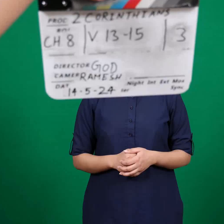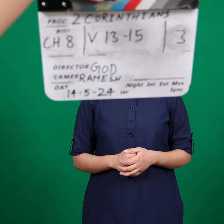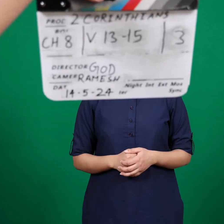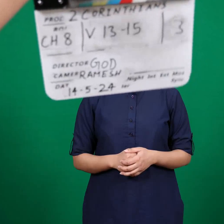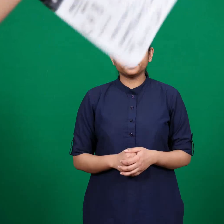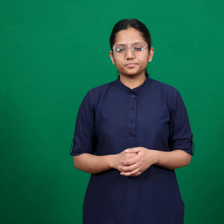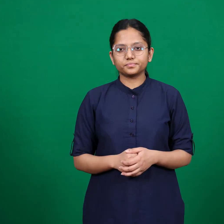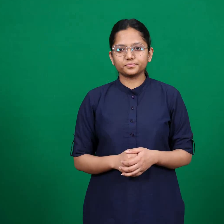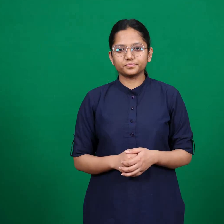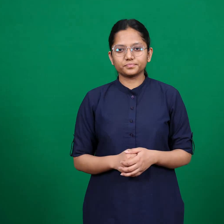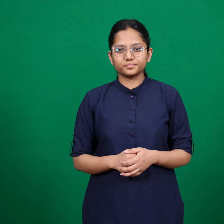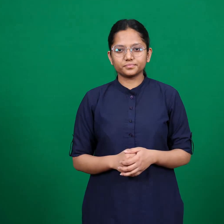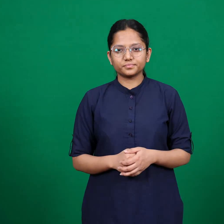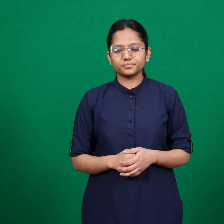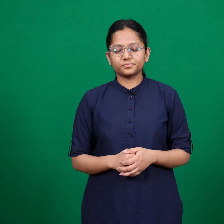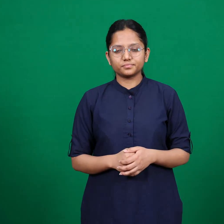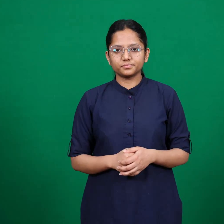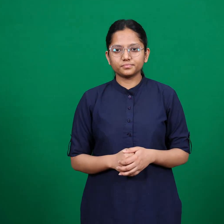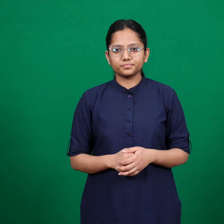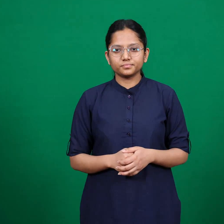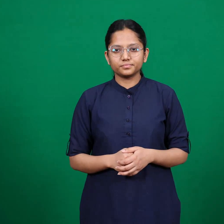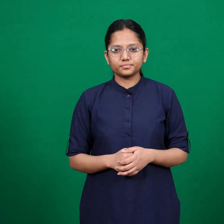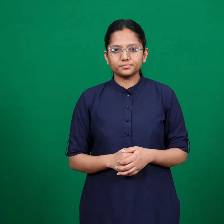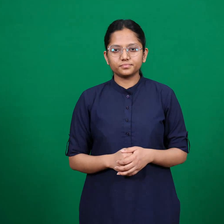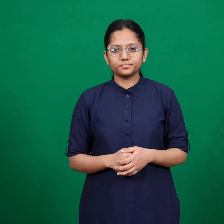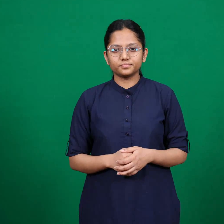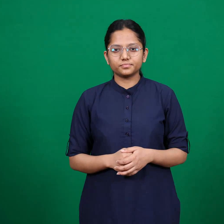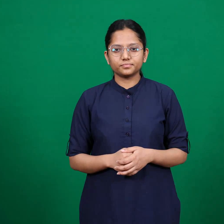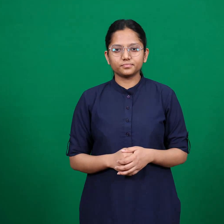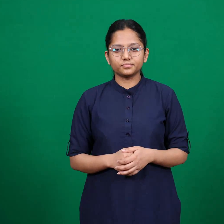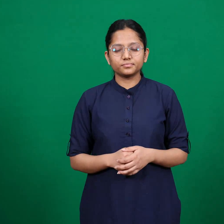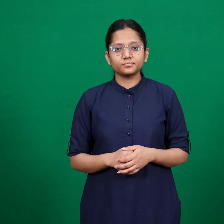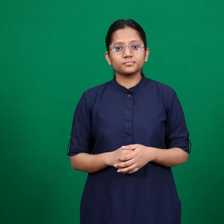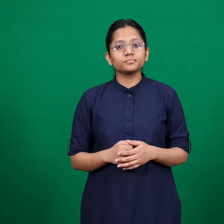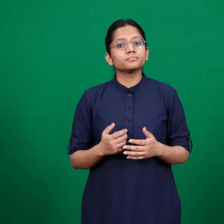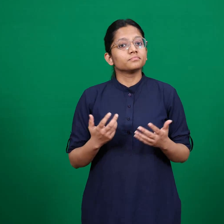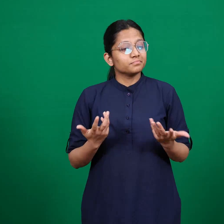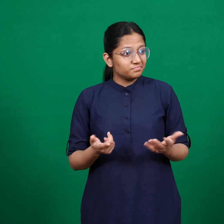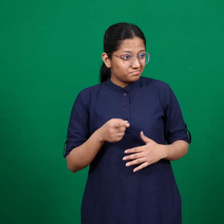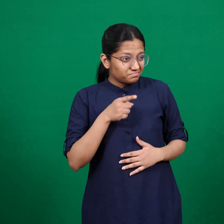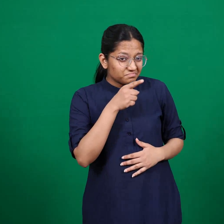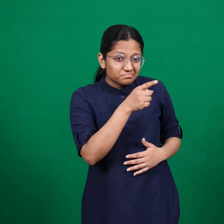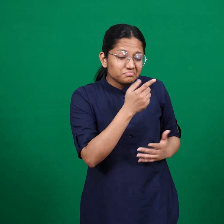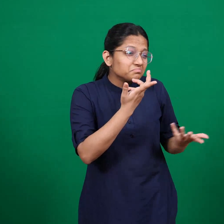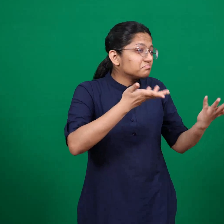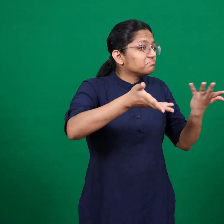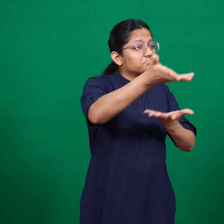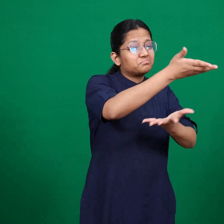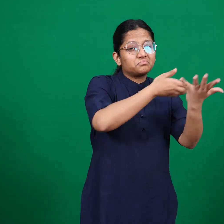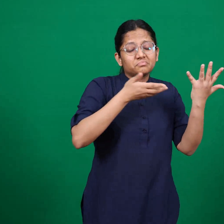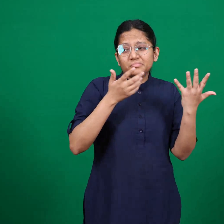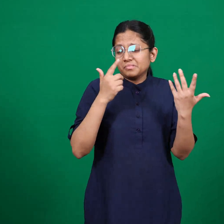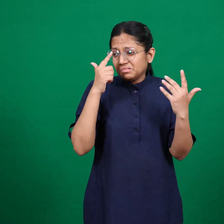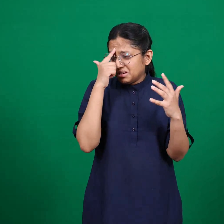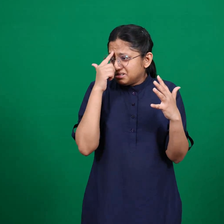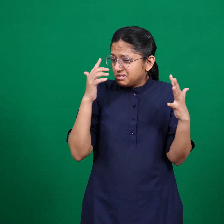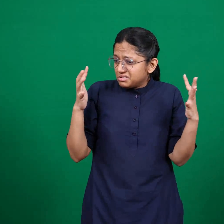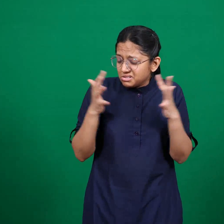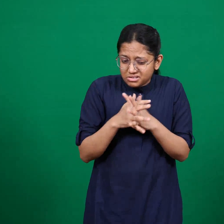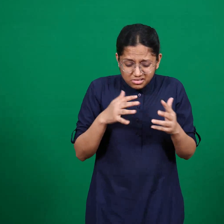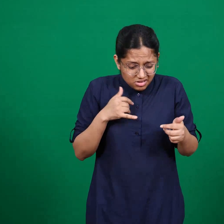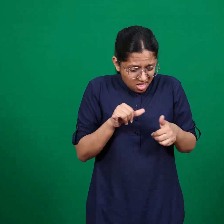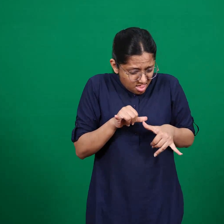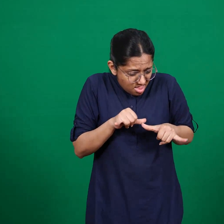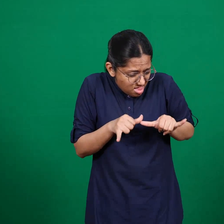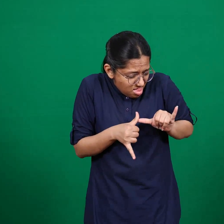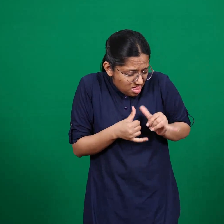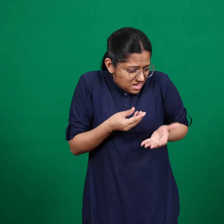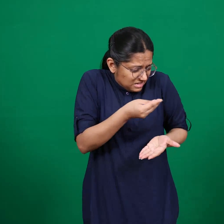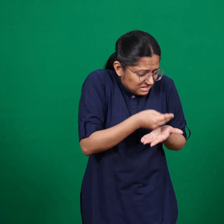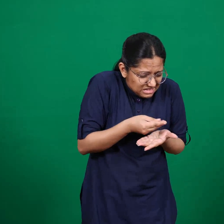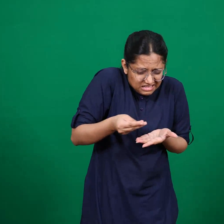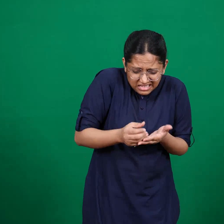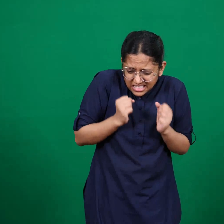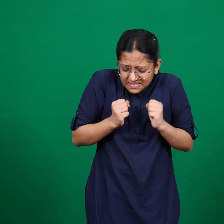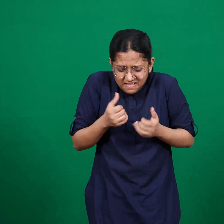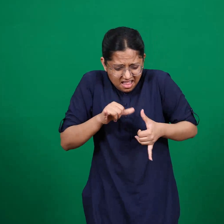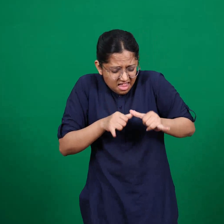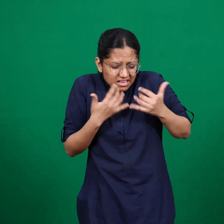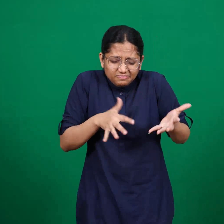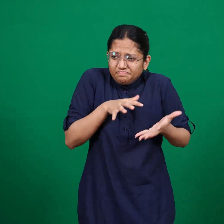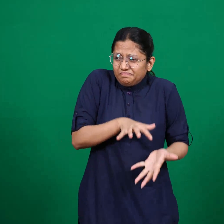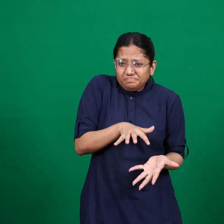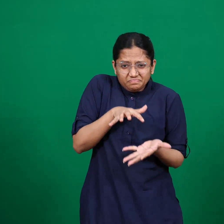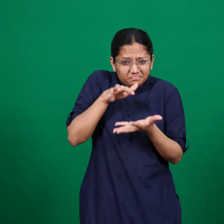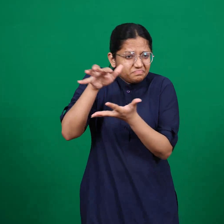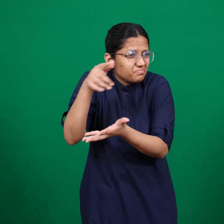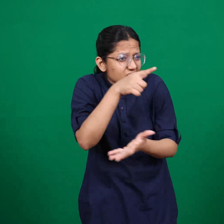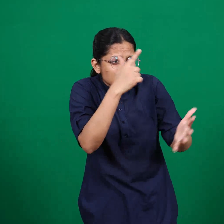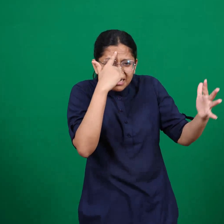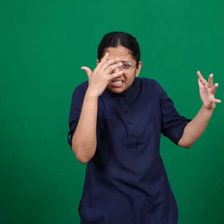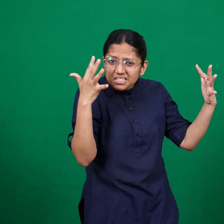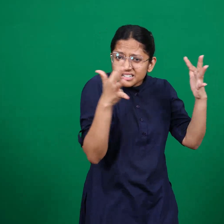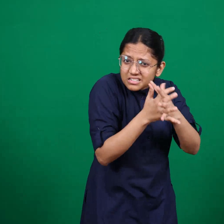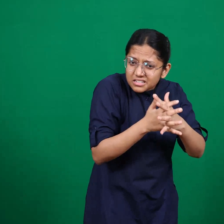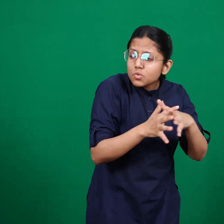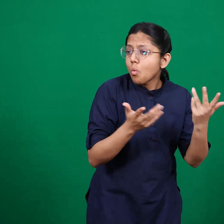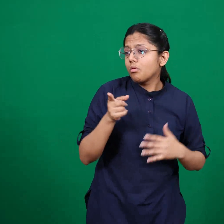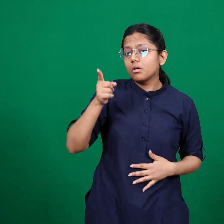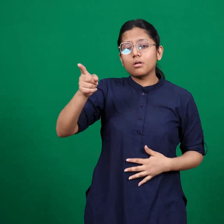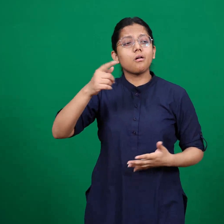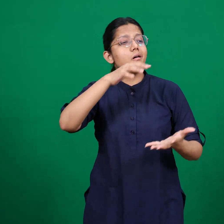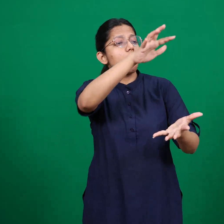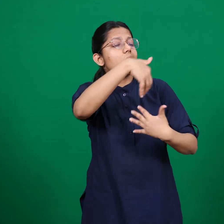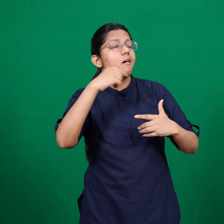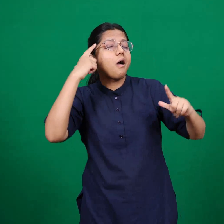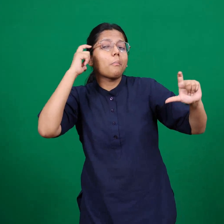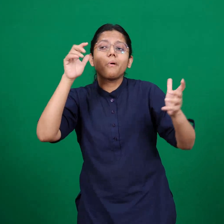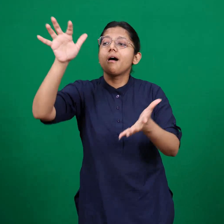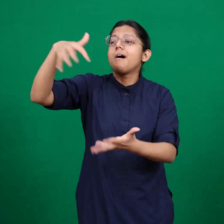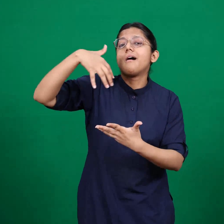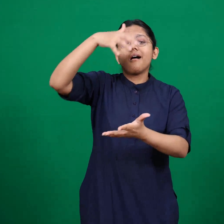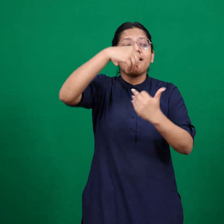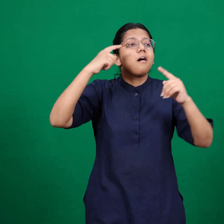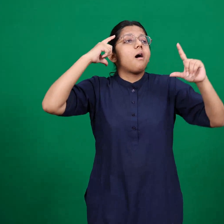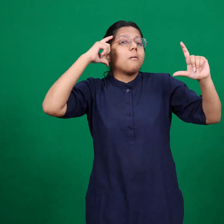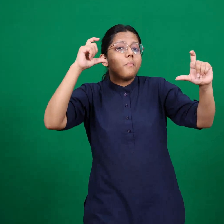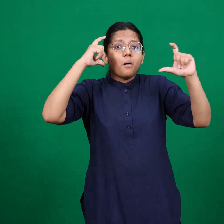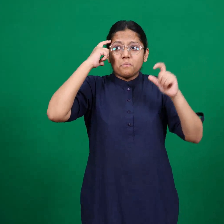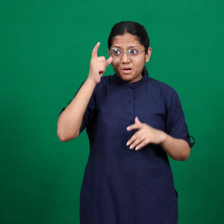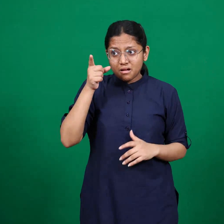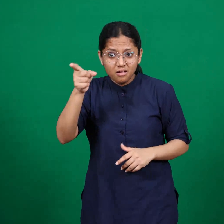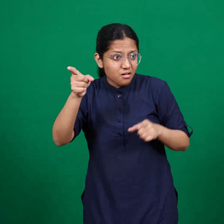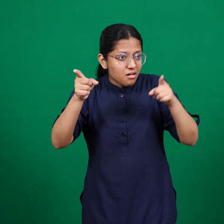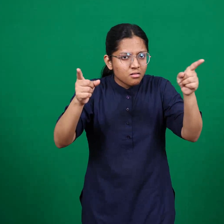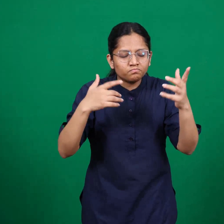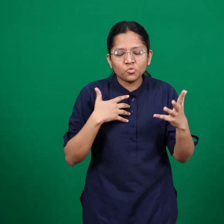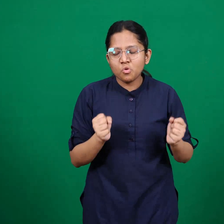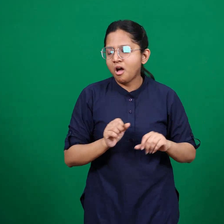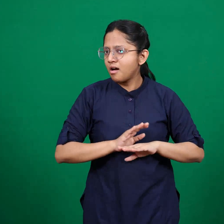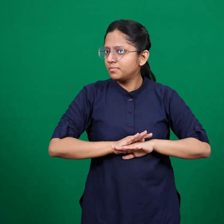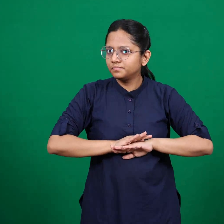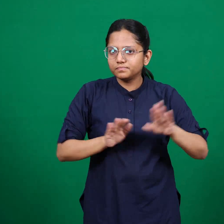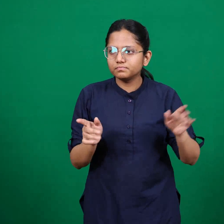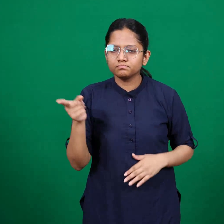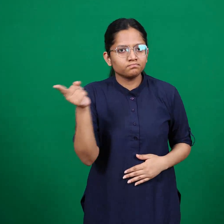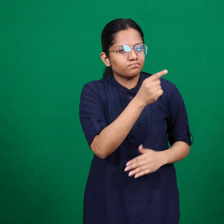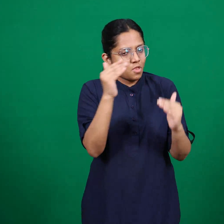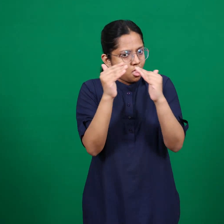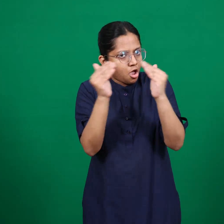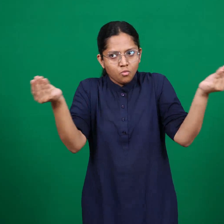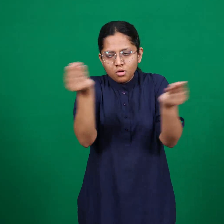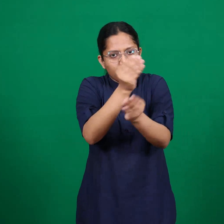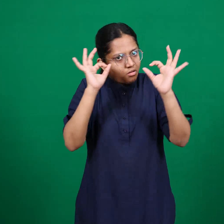It is not our intention that others may be relieved while you are burdened, but that there may be equality.